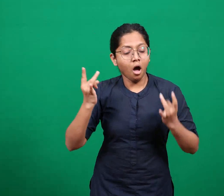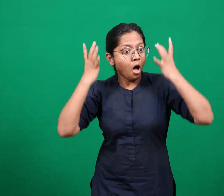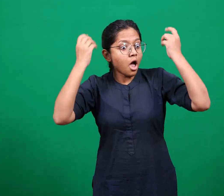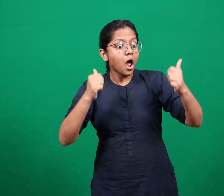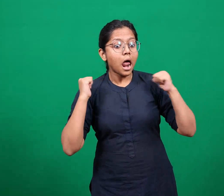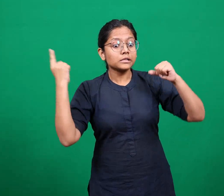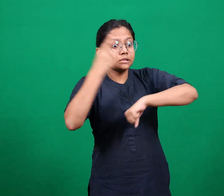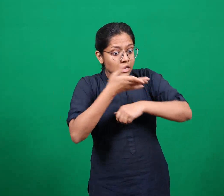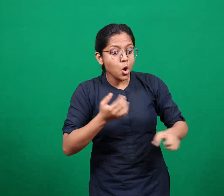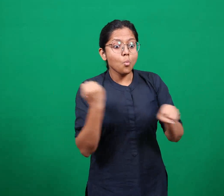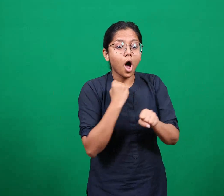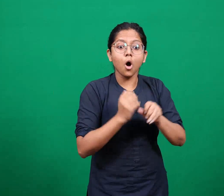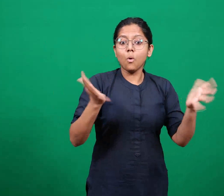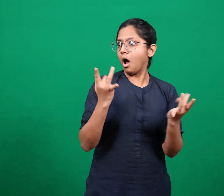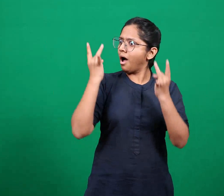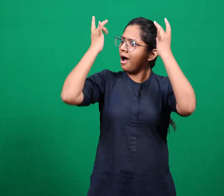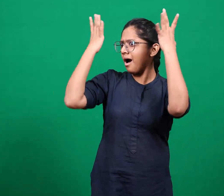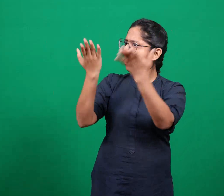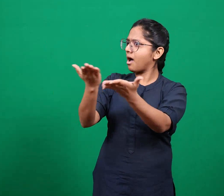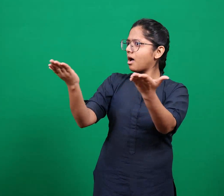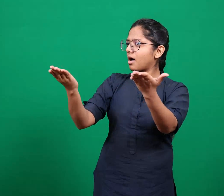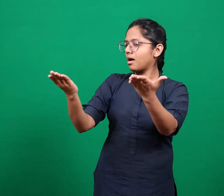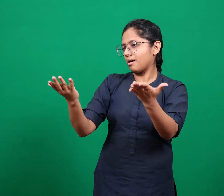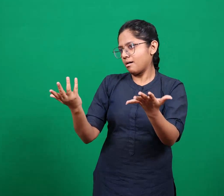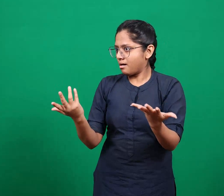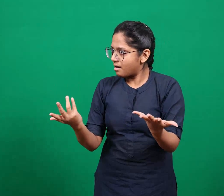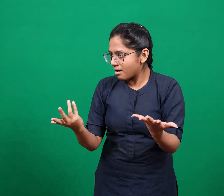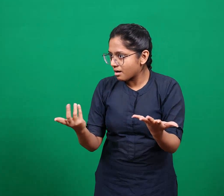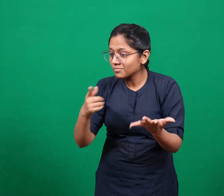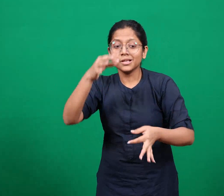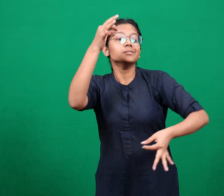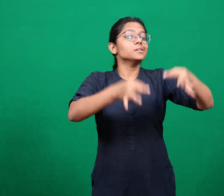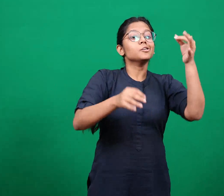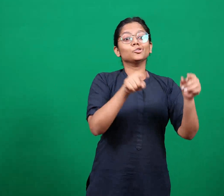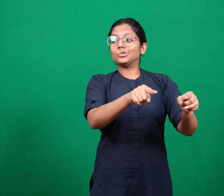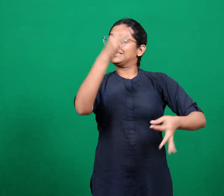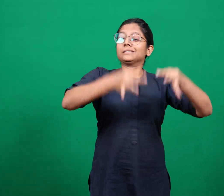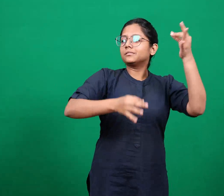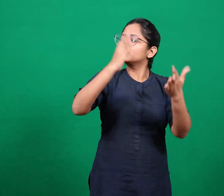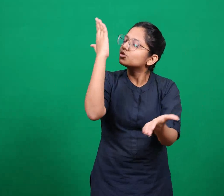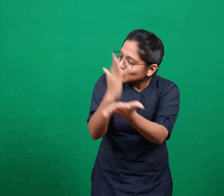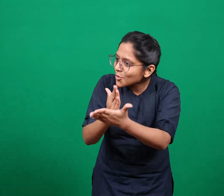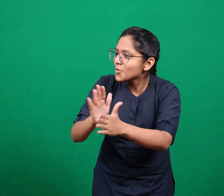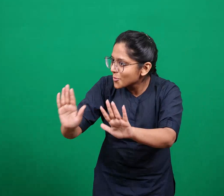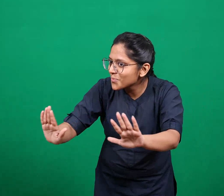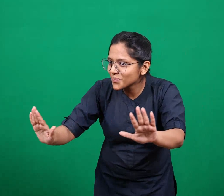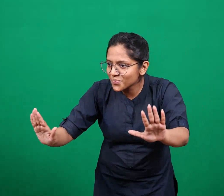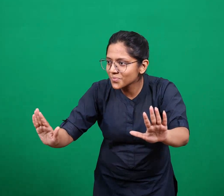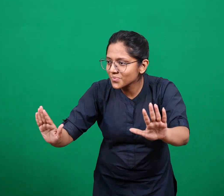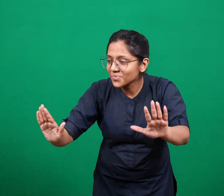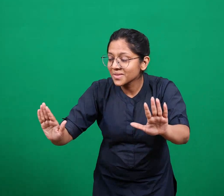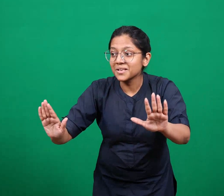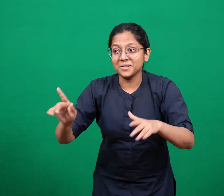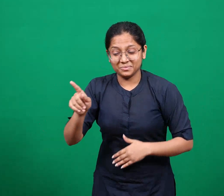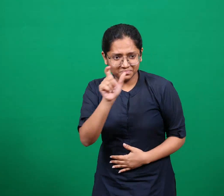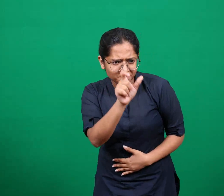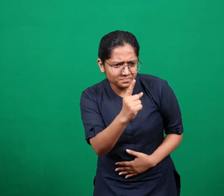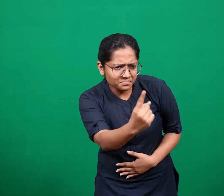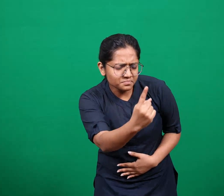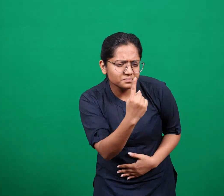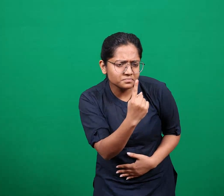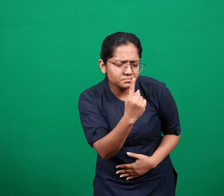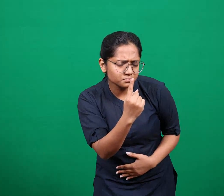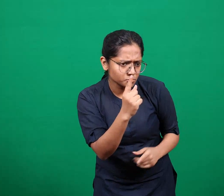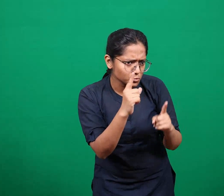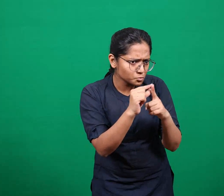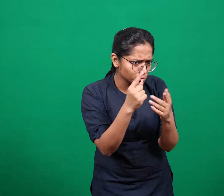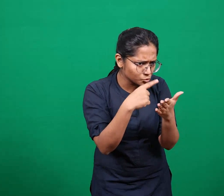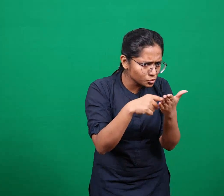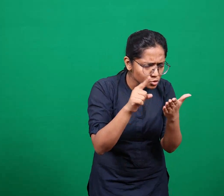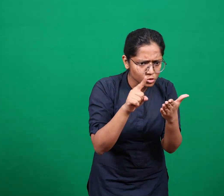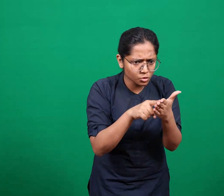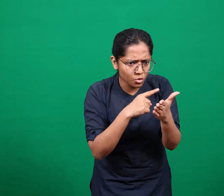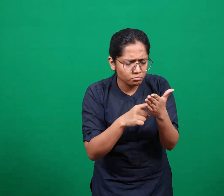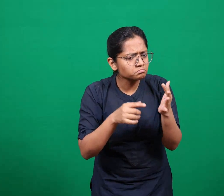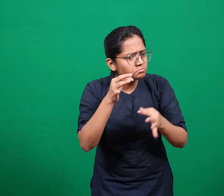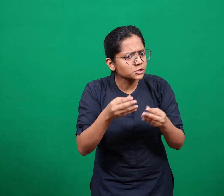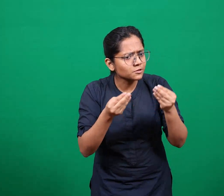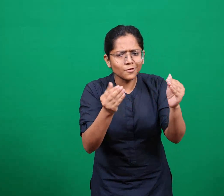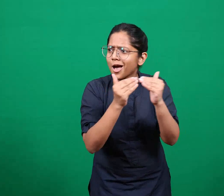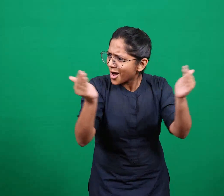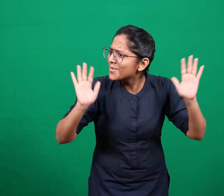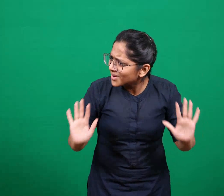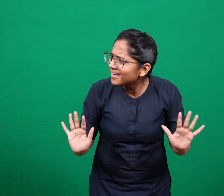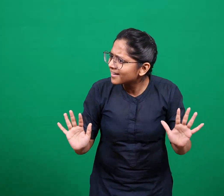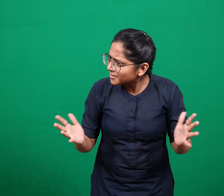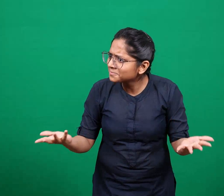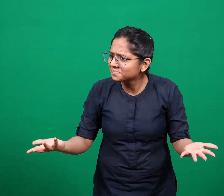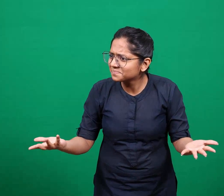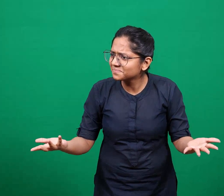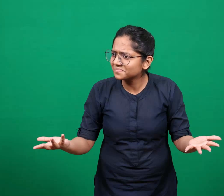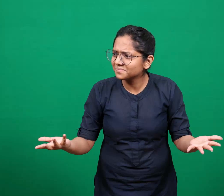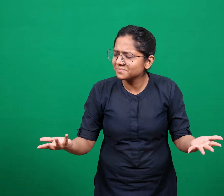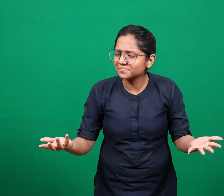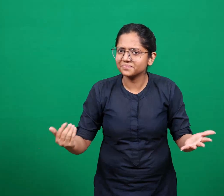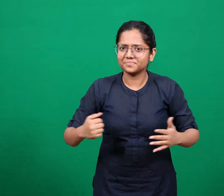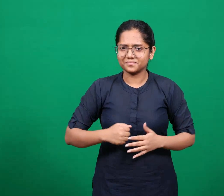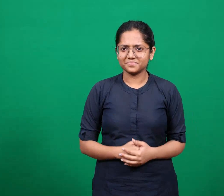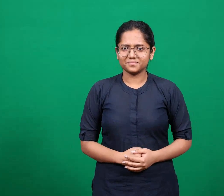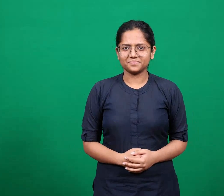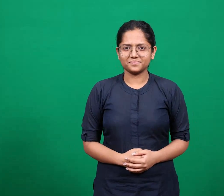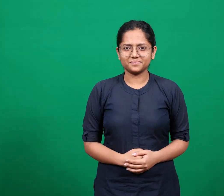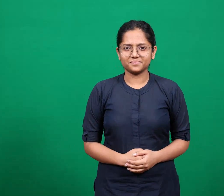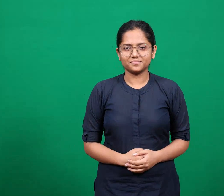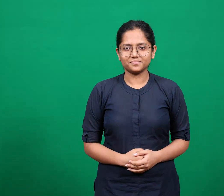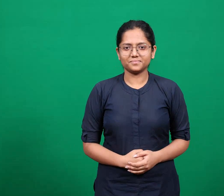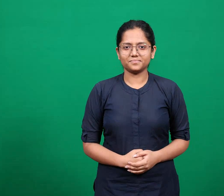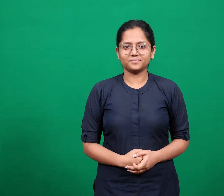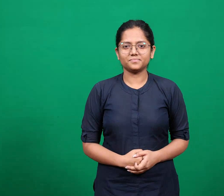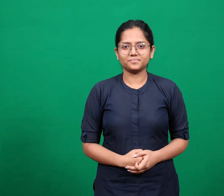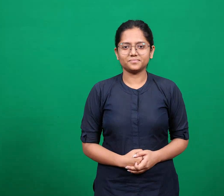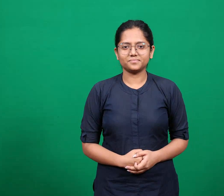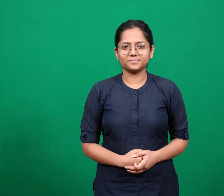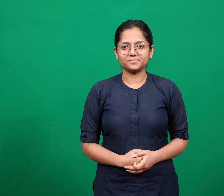Stop judging by outward appearances, and start judging justly."